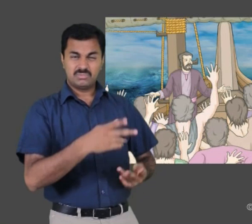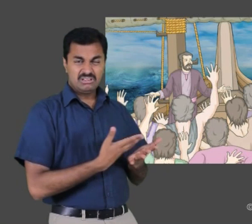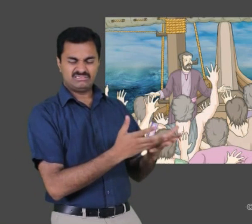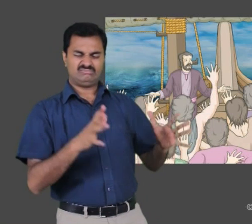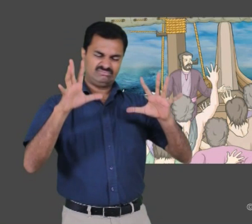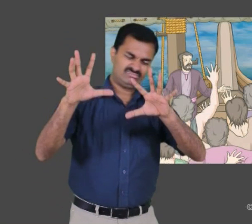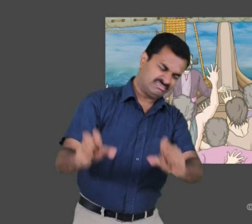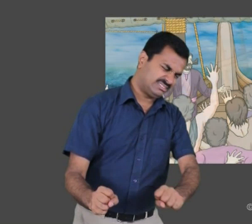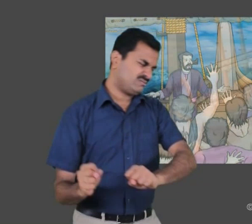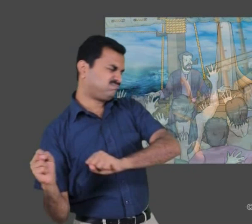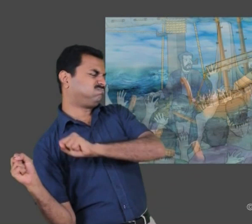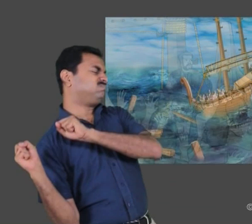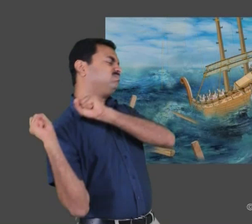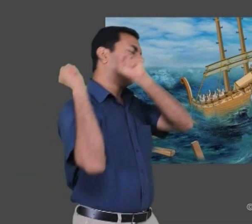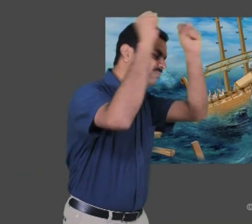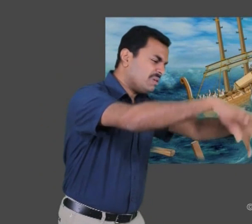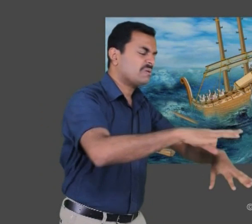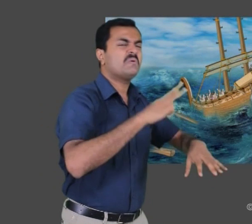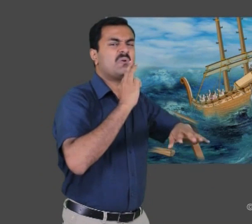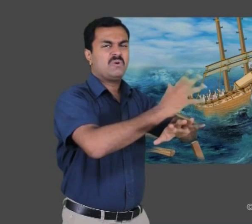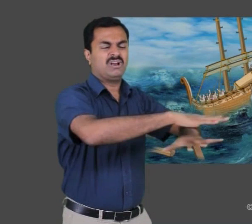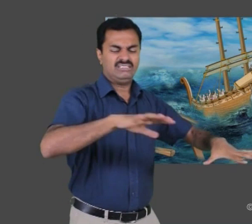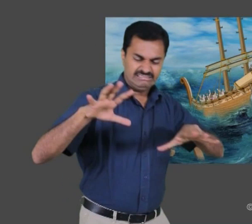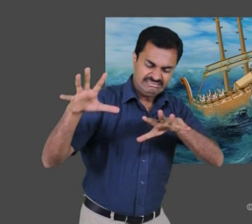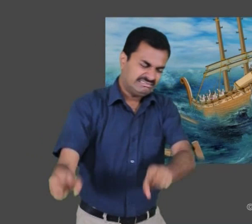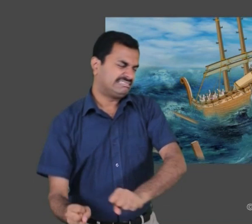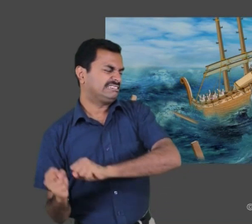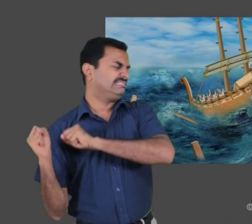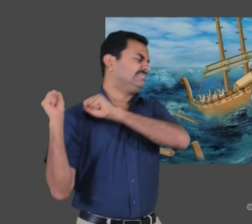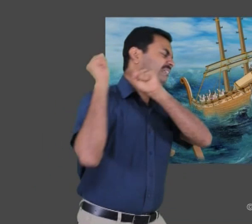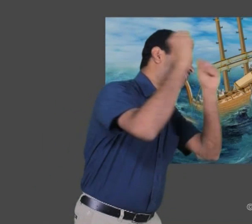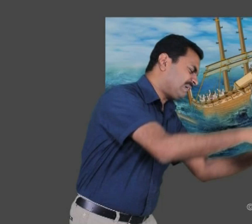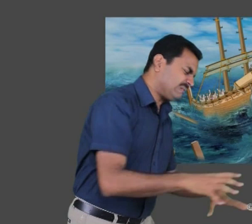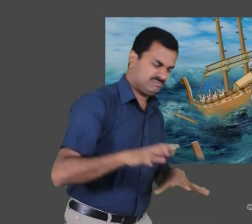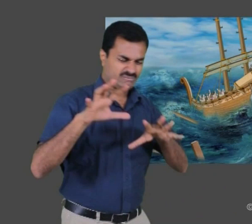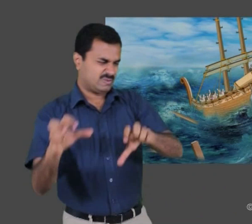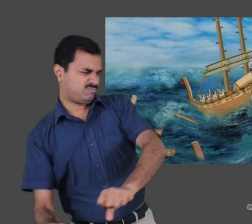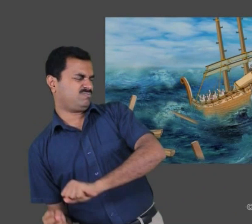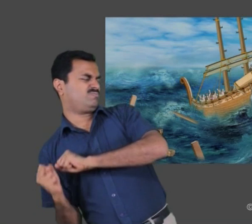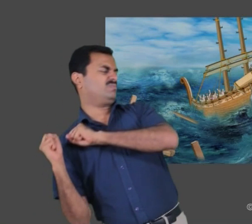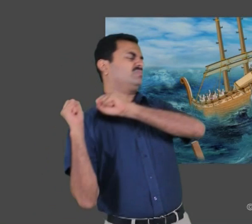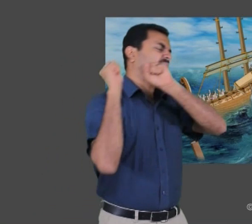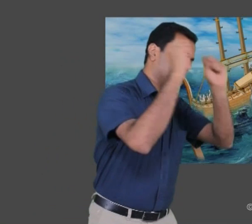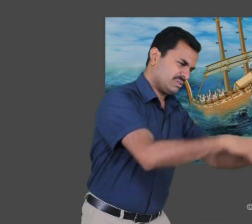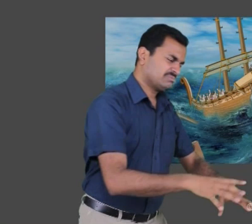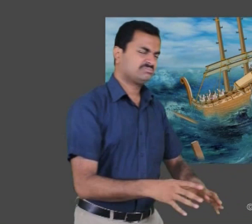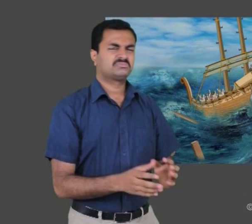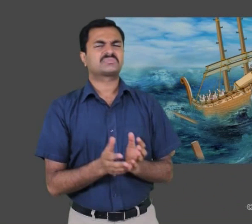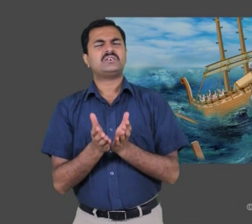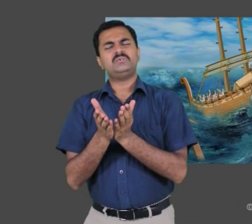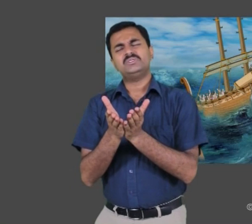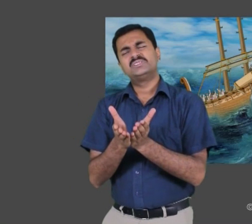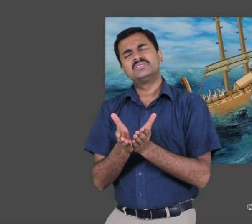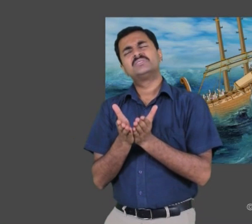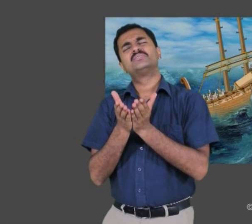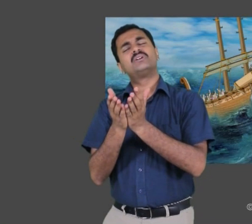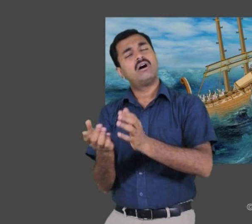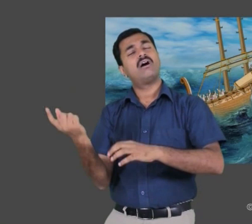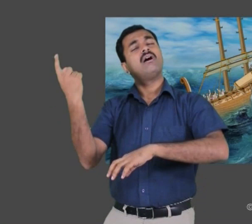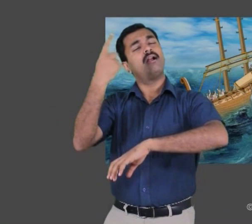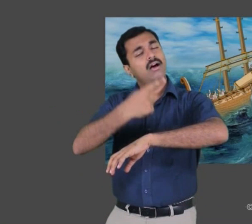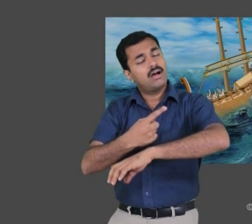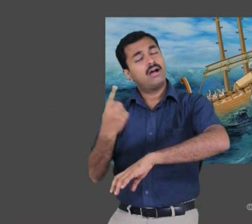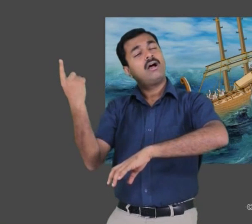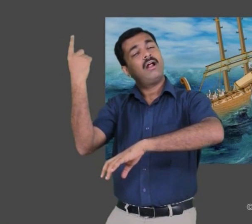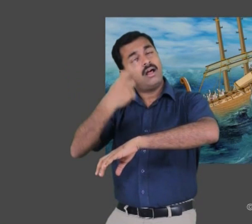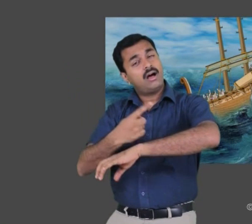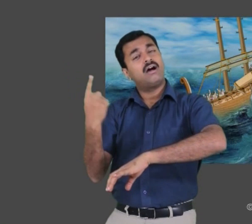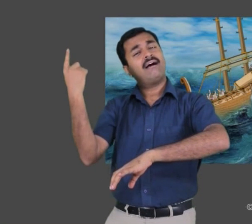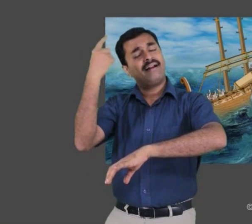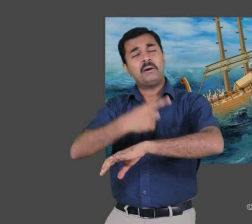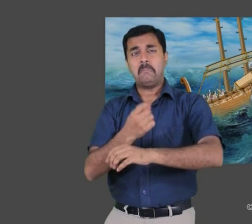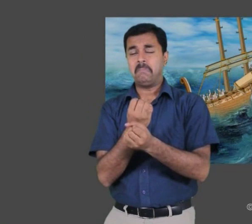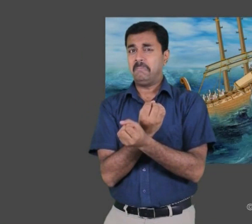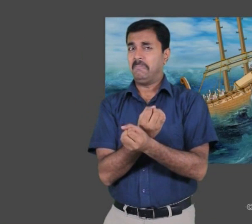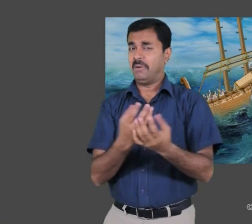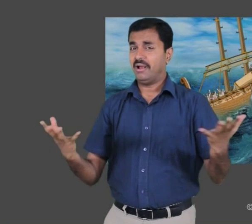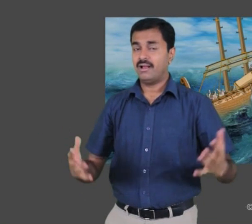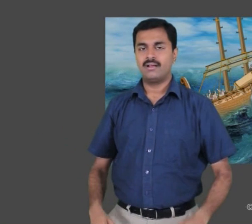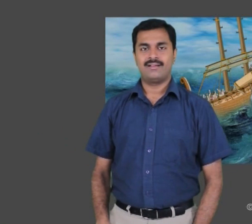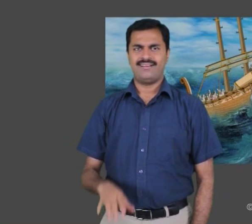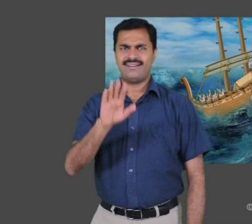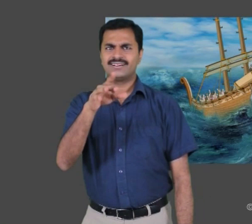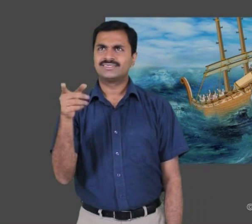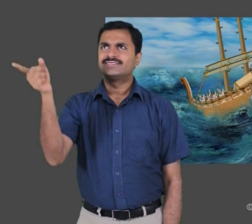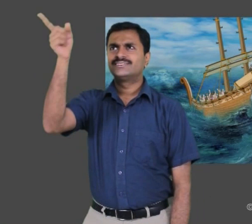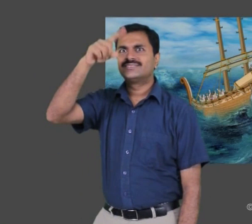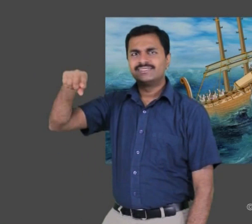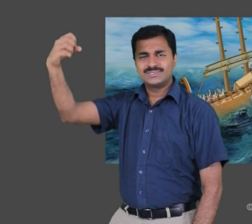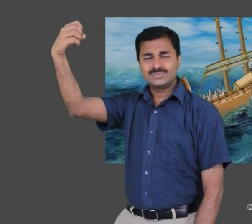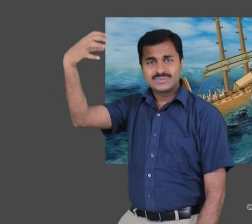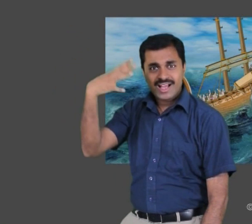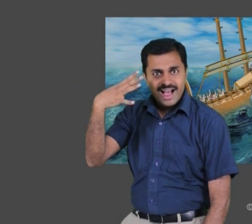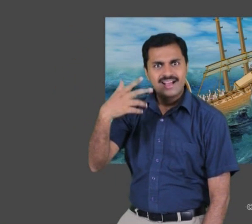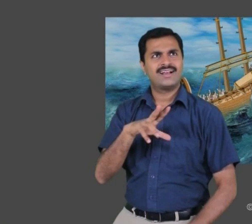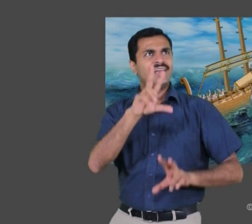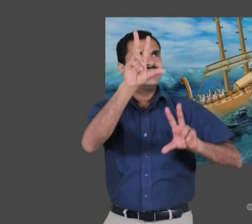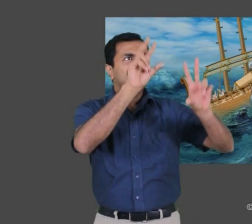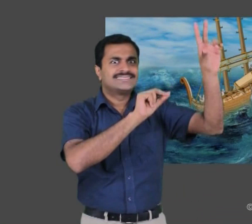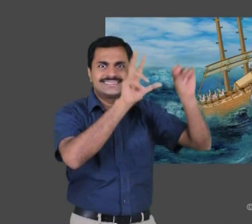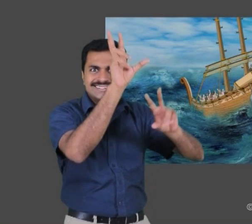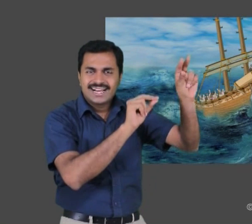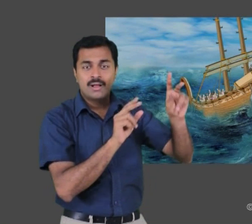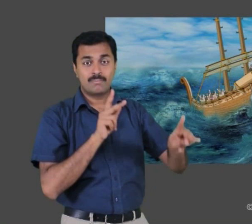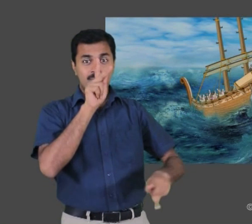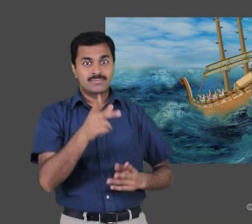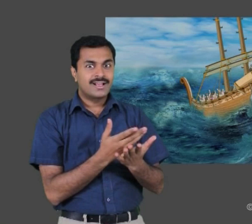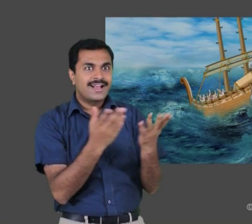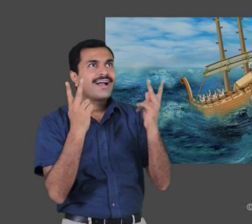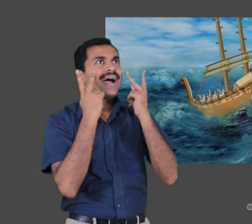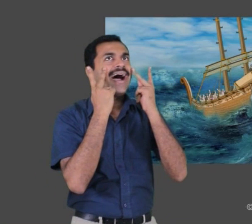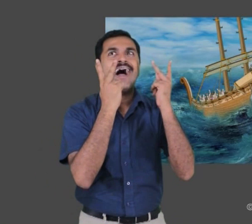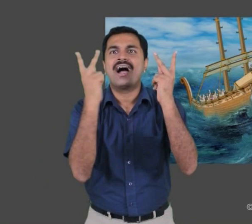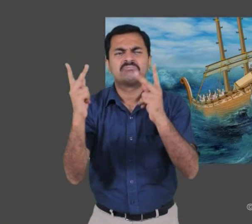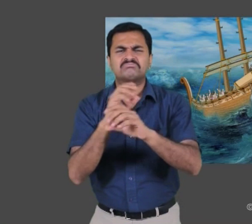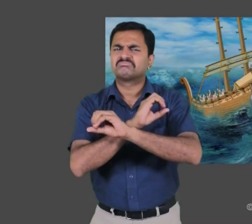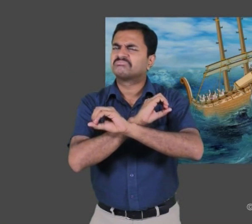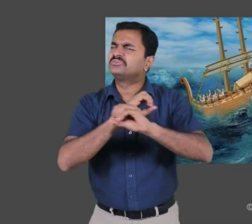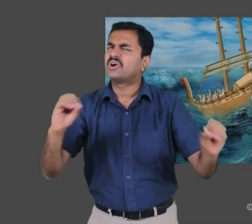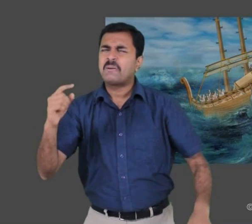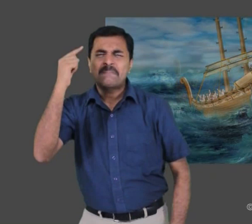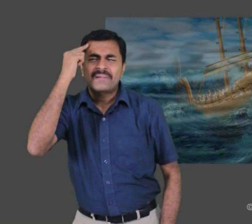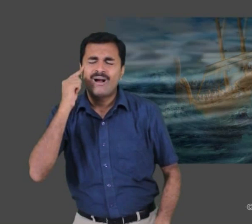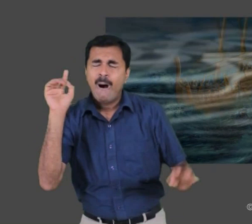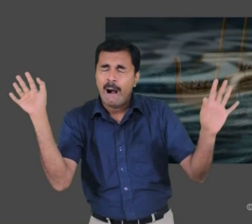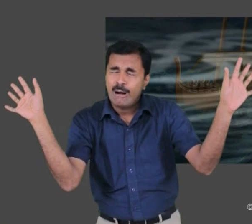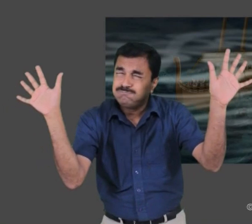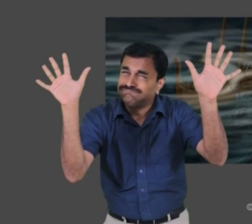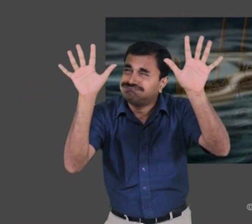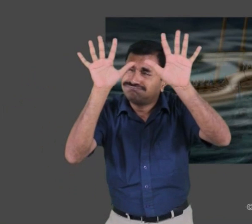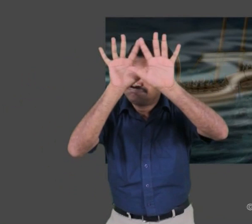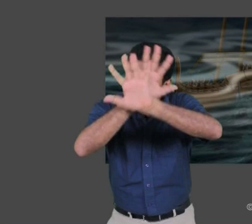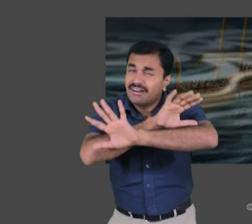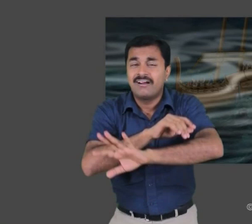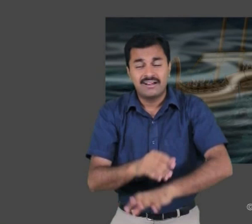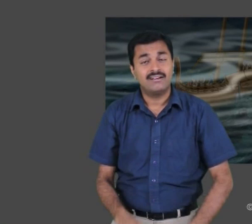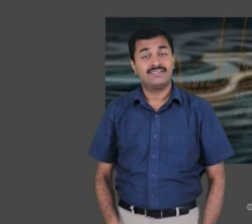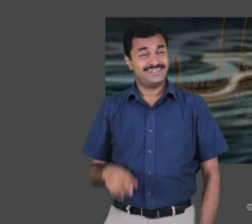On the third day, they threw the ship’s tackle overboard with their own hands.